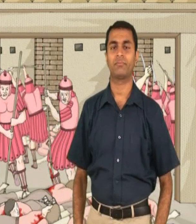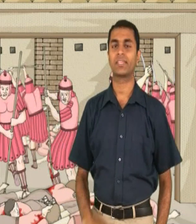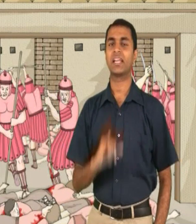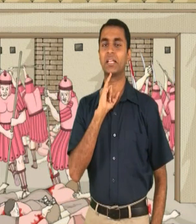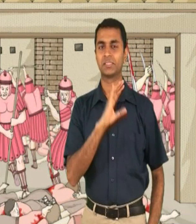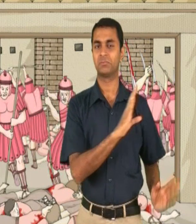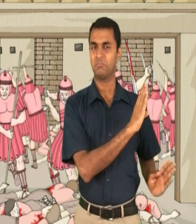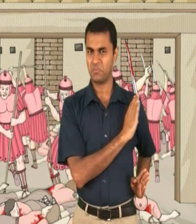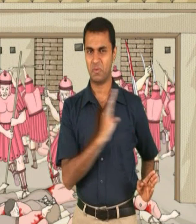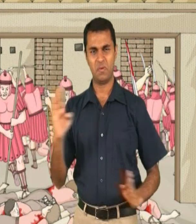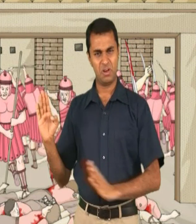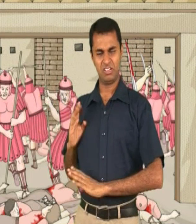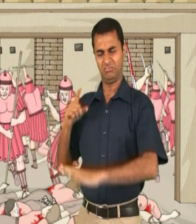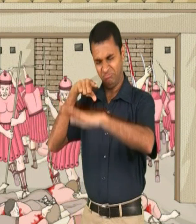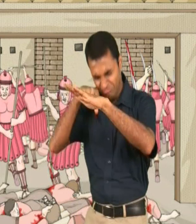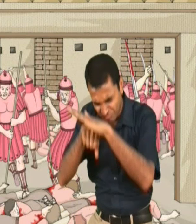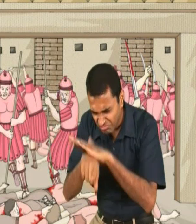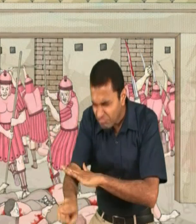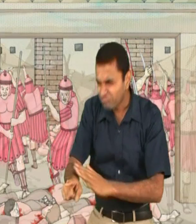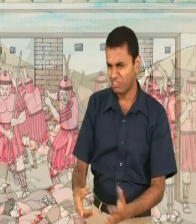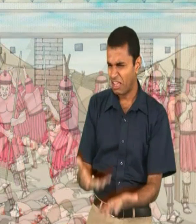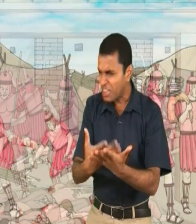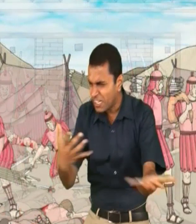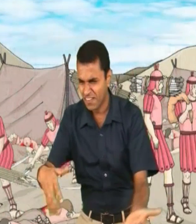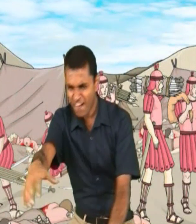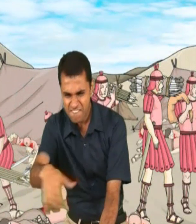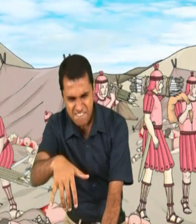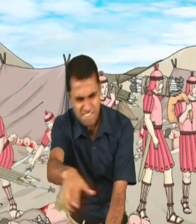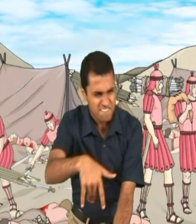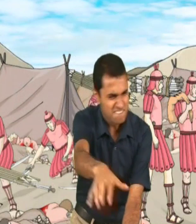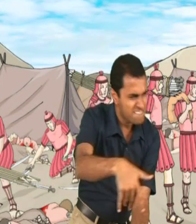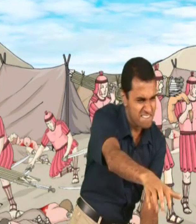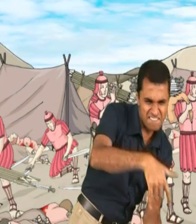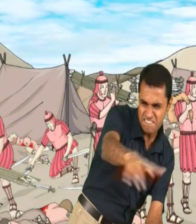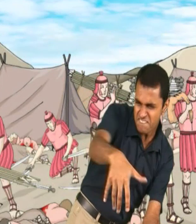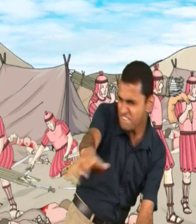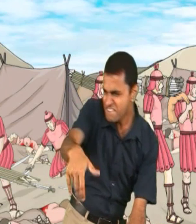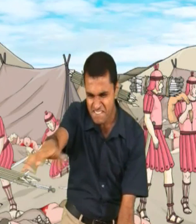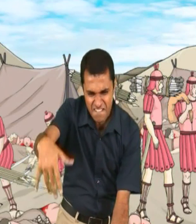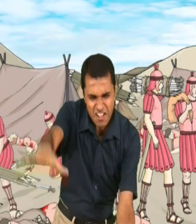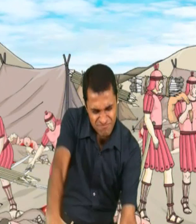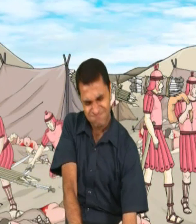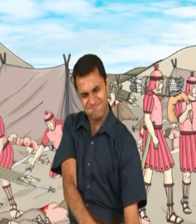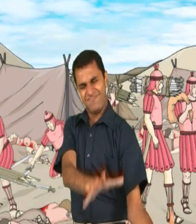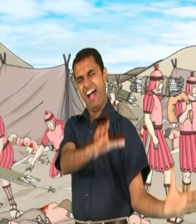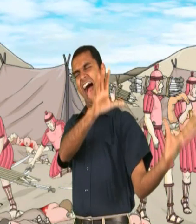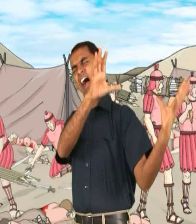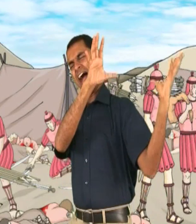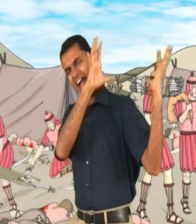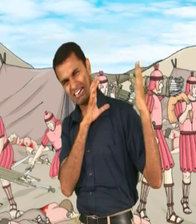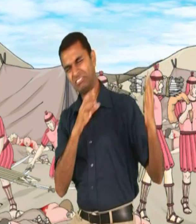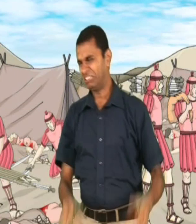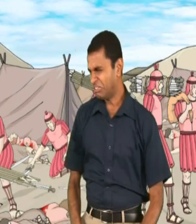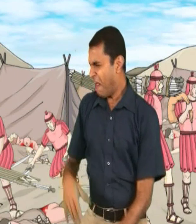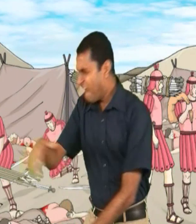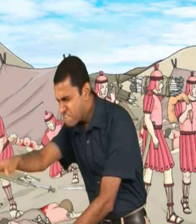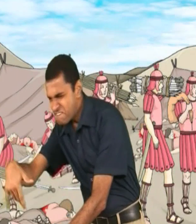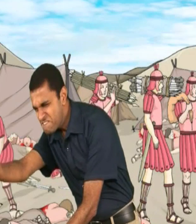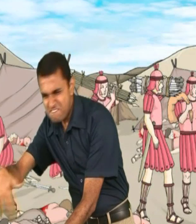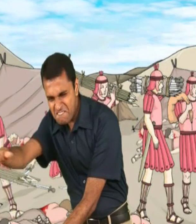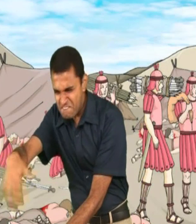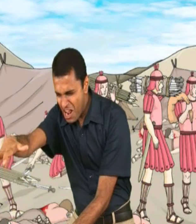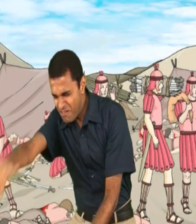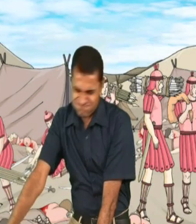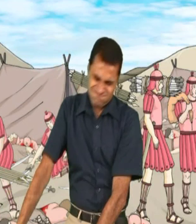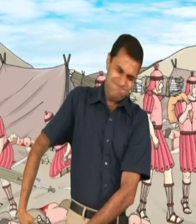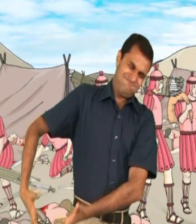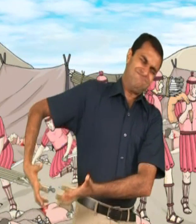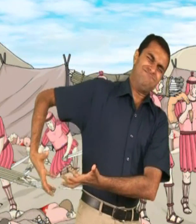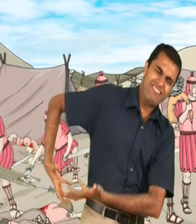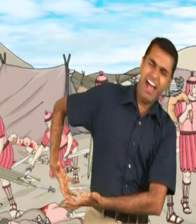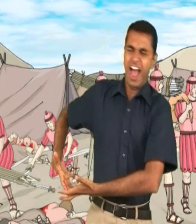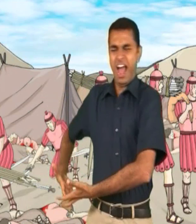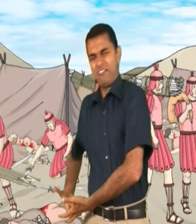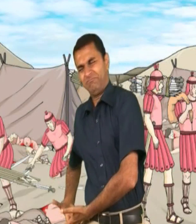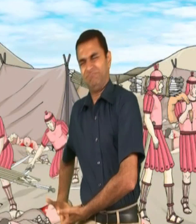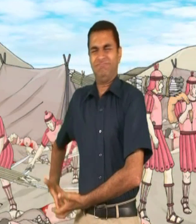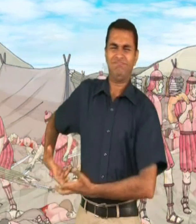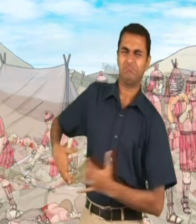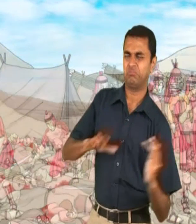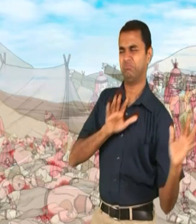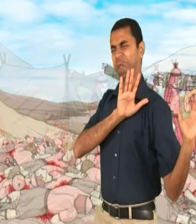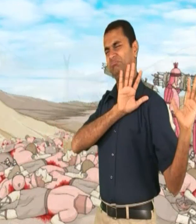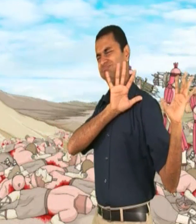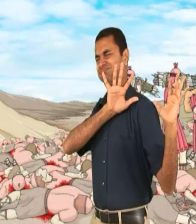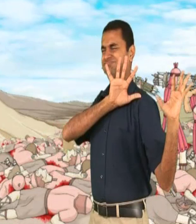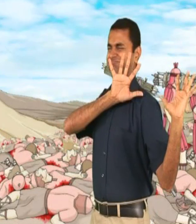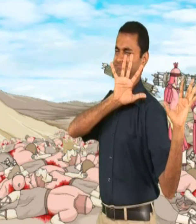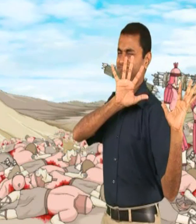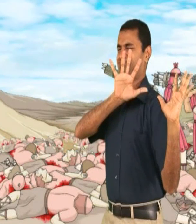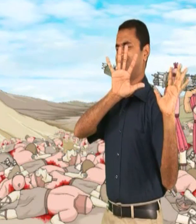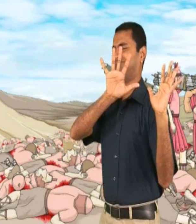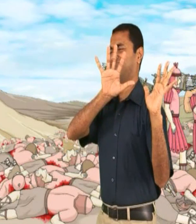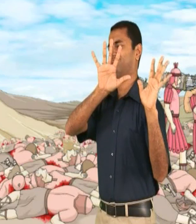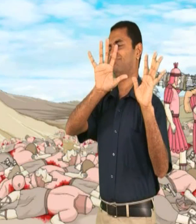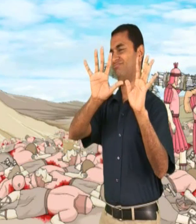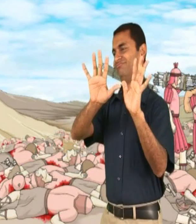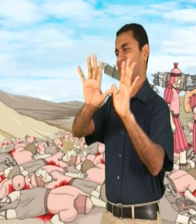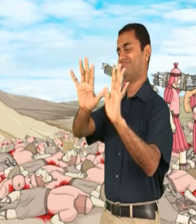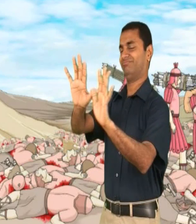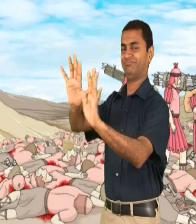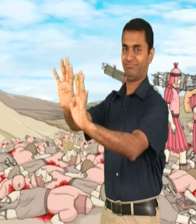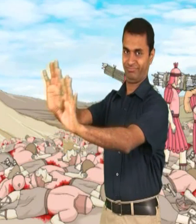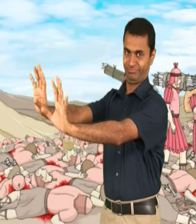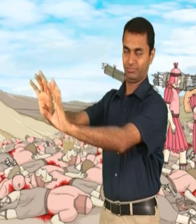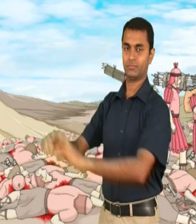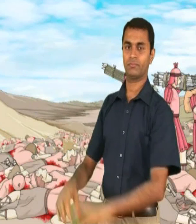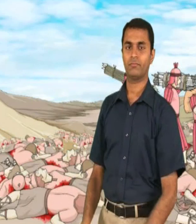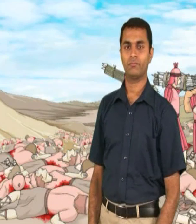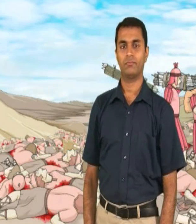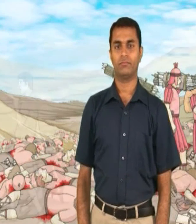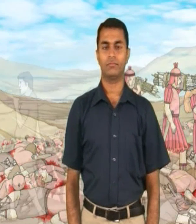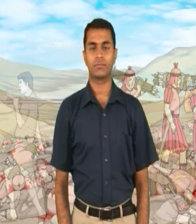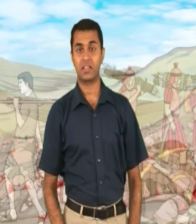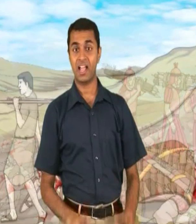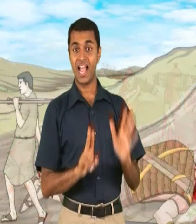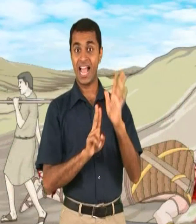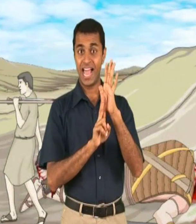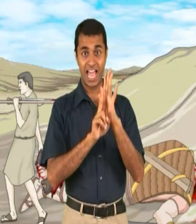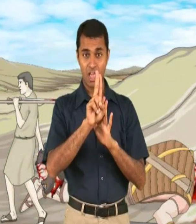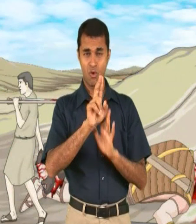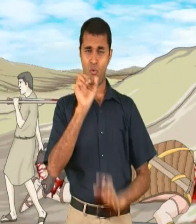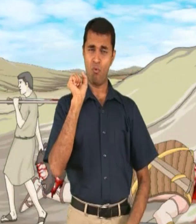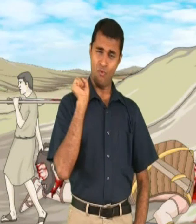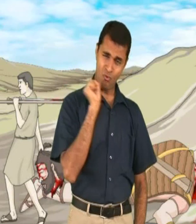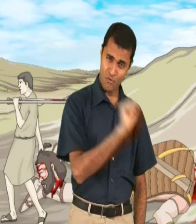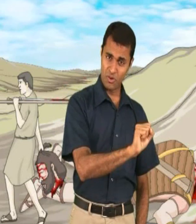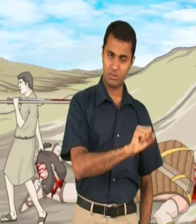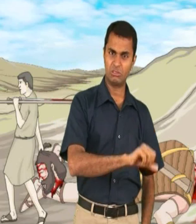When the Israelites returned from their pursuit of the Philistines, they plundered their camps.